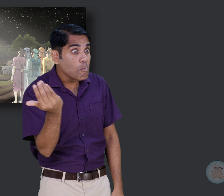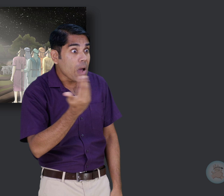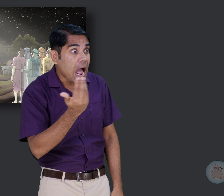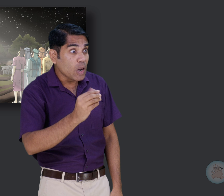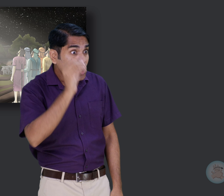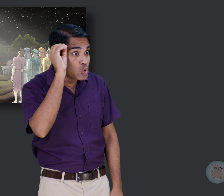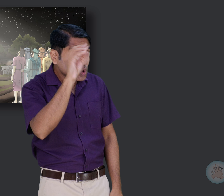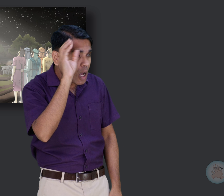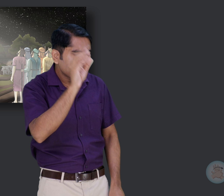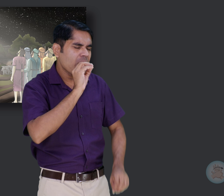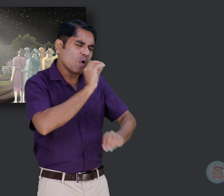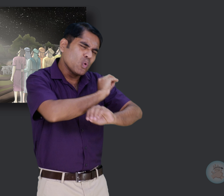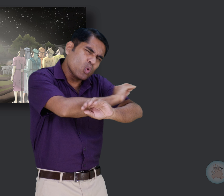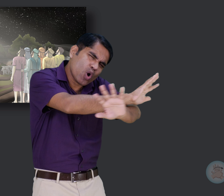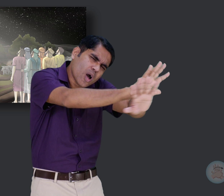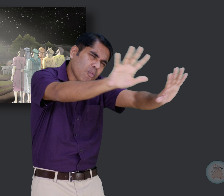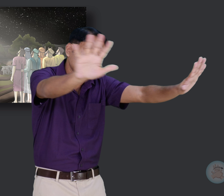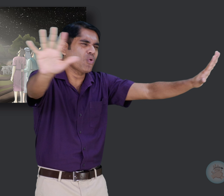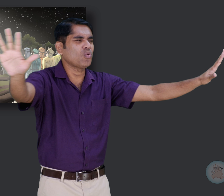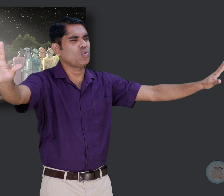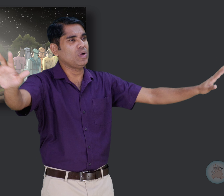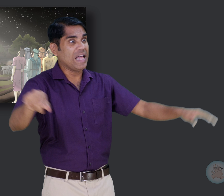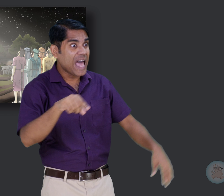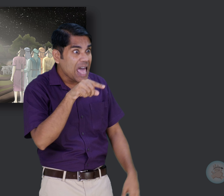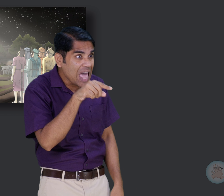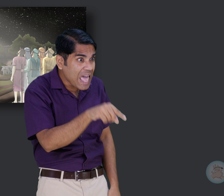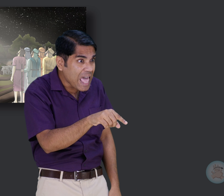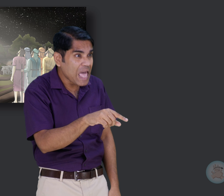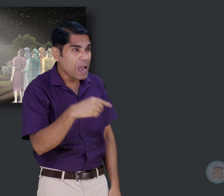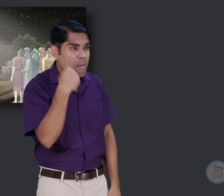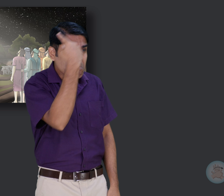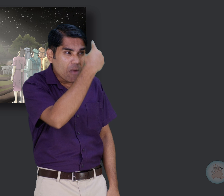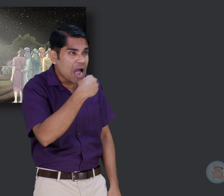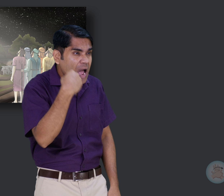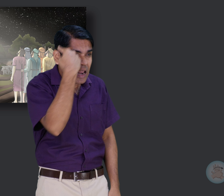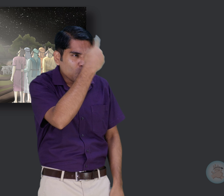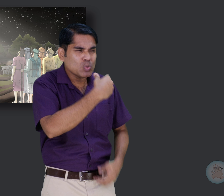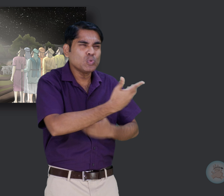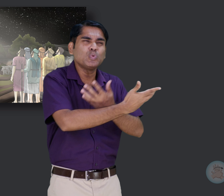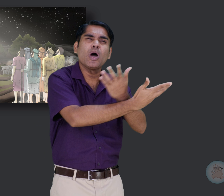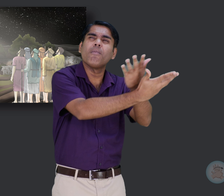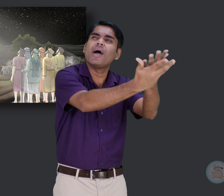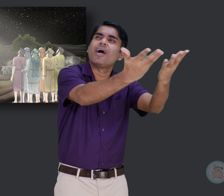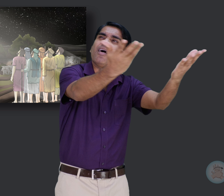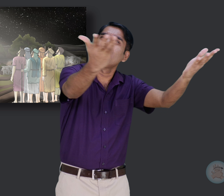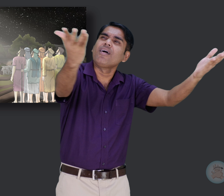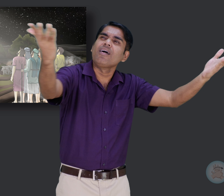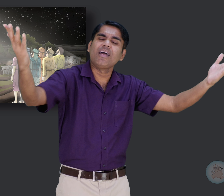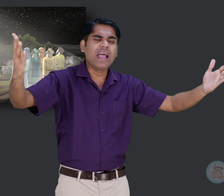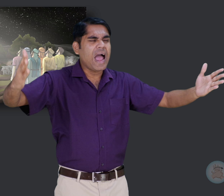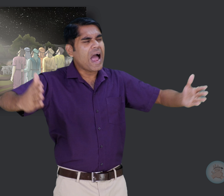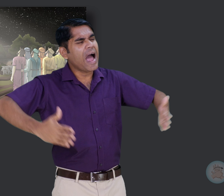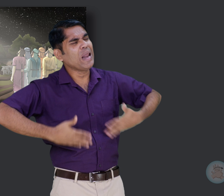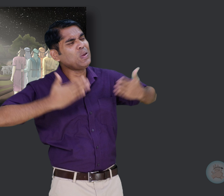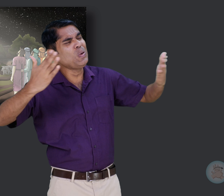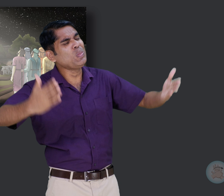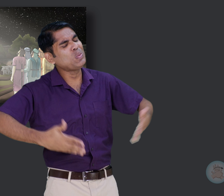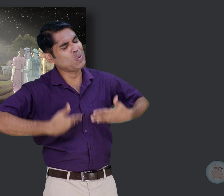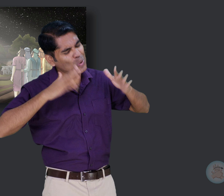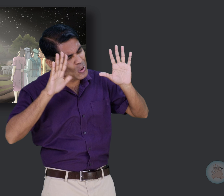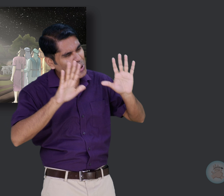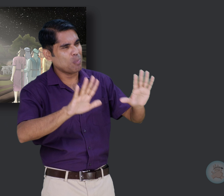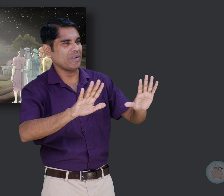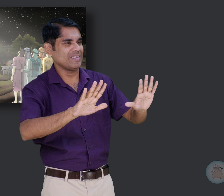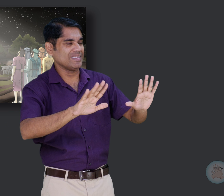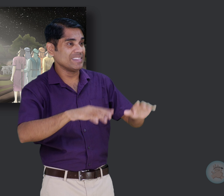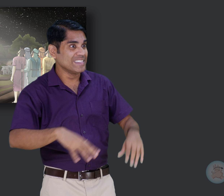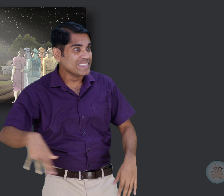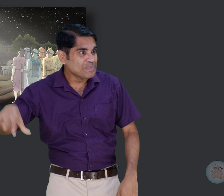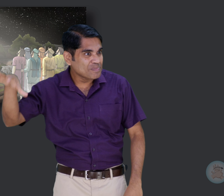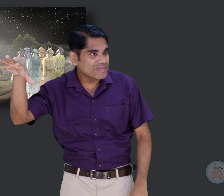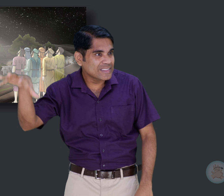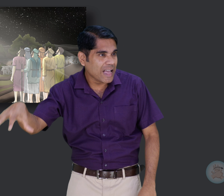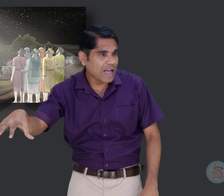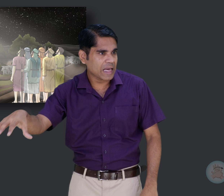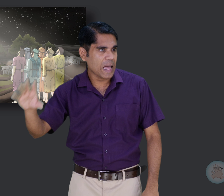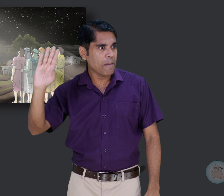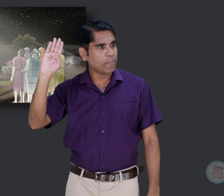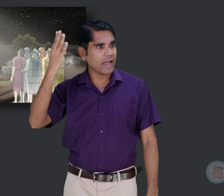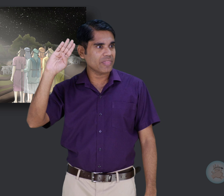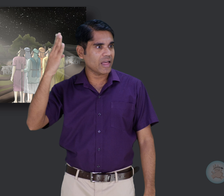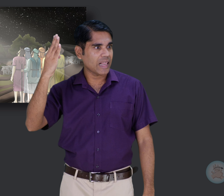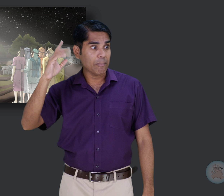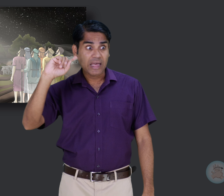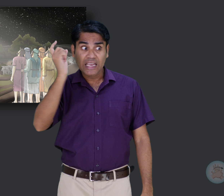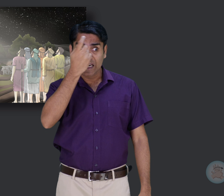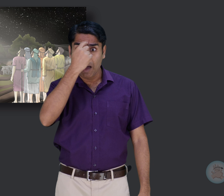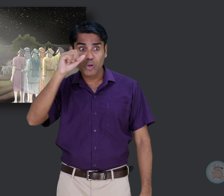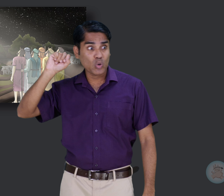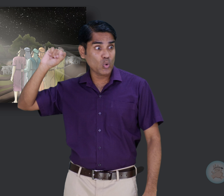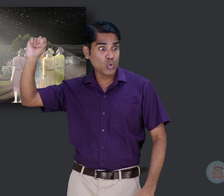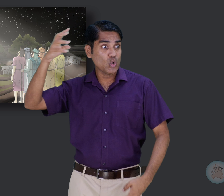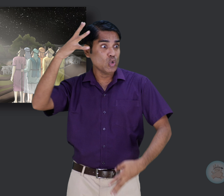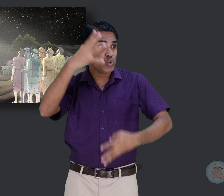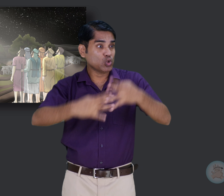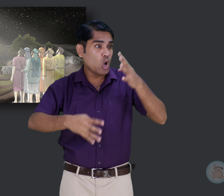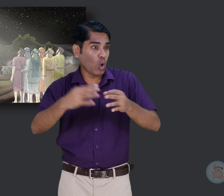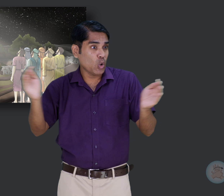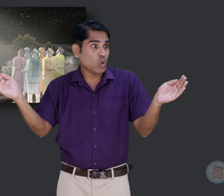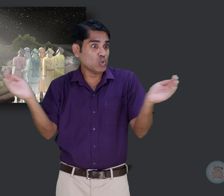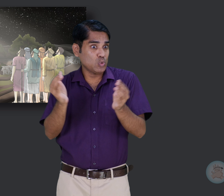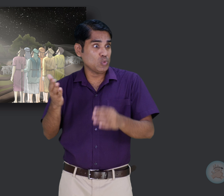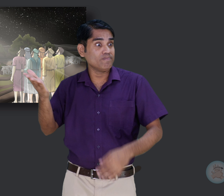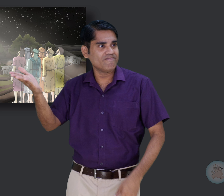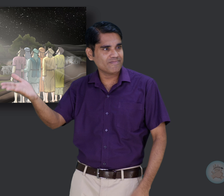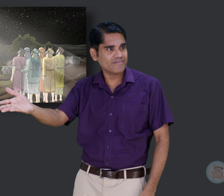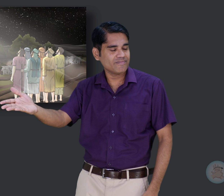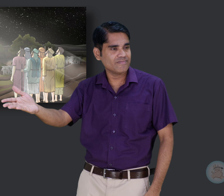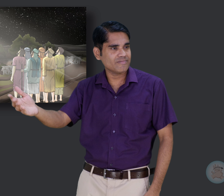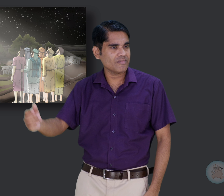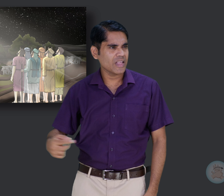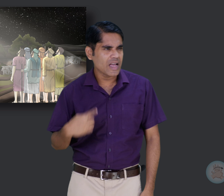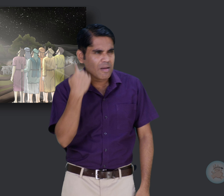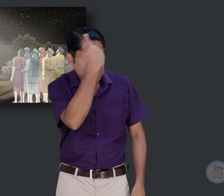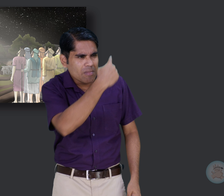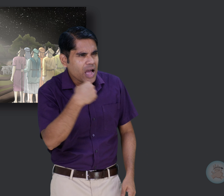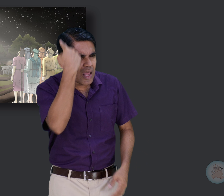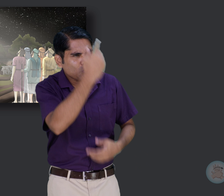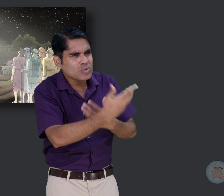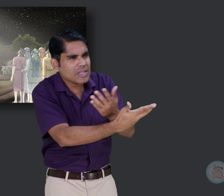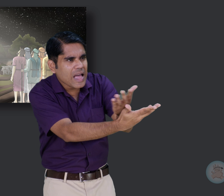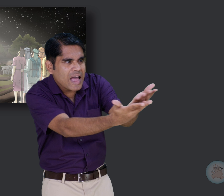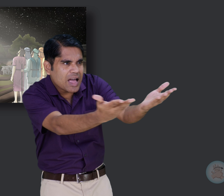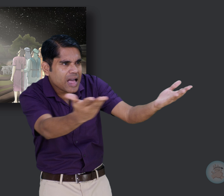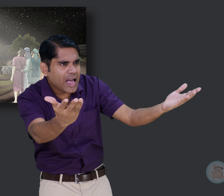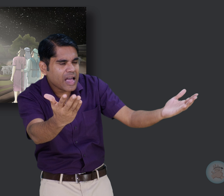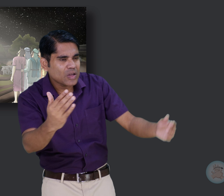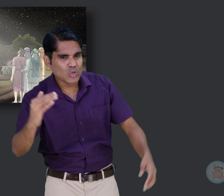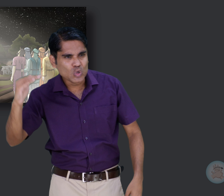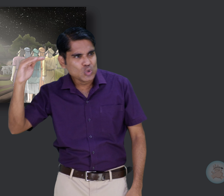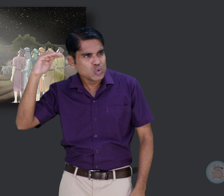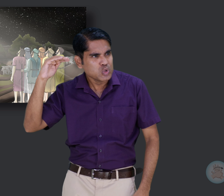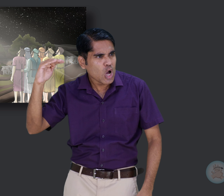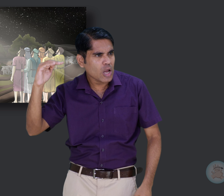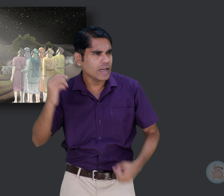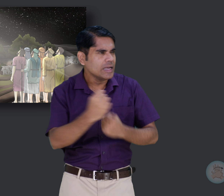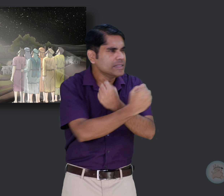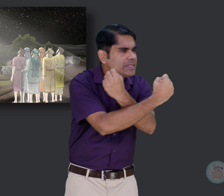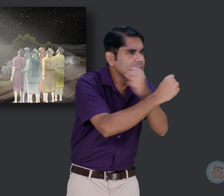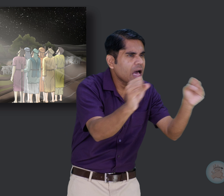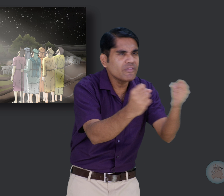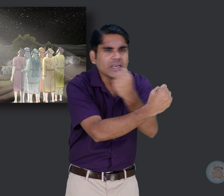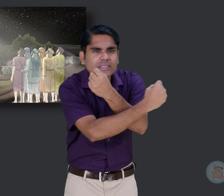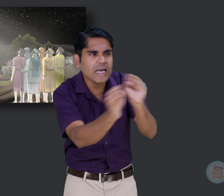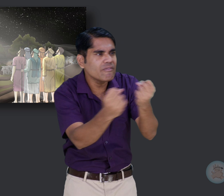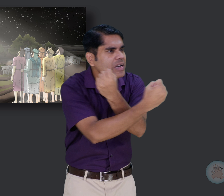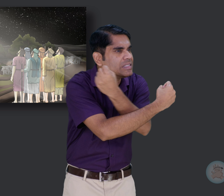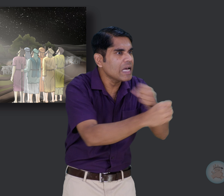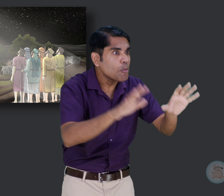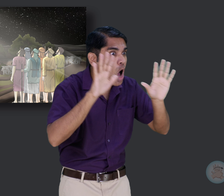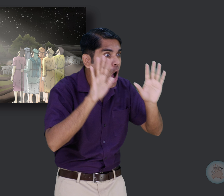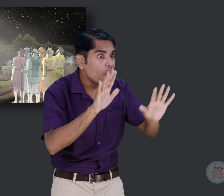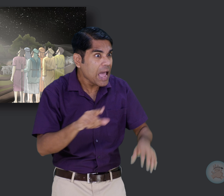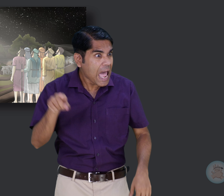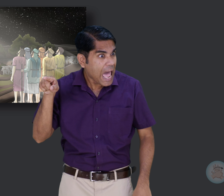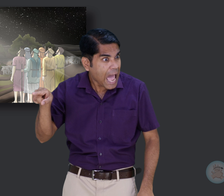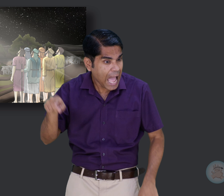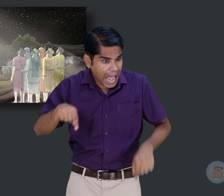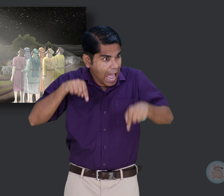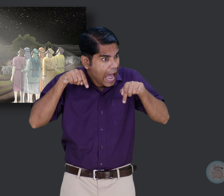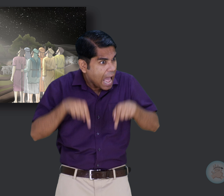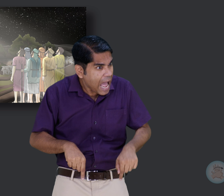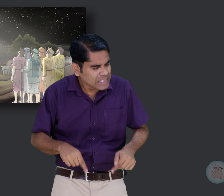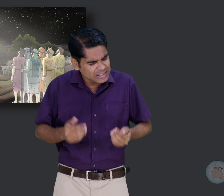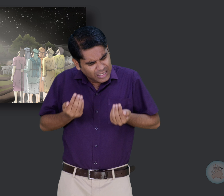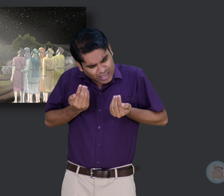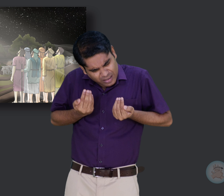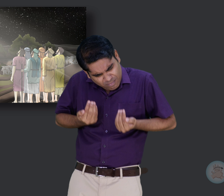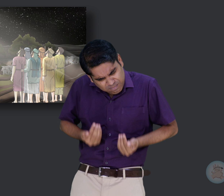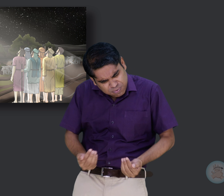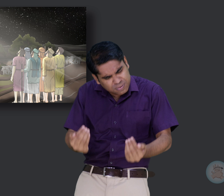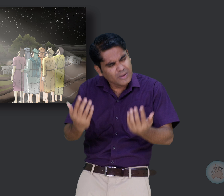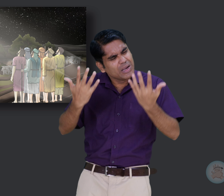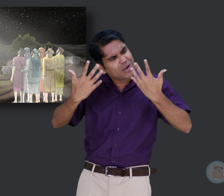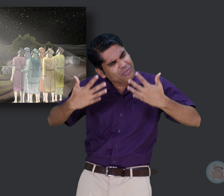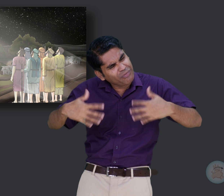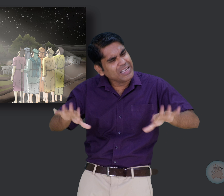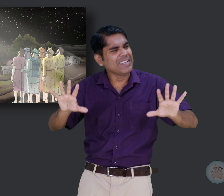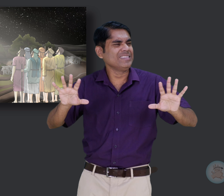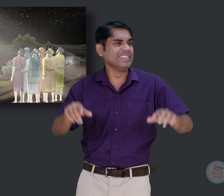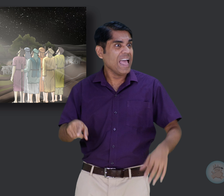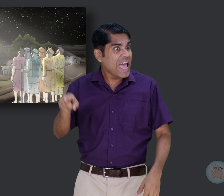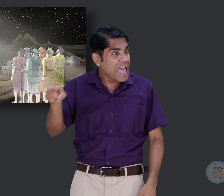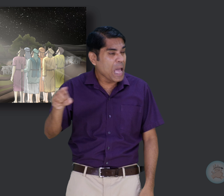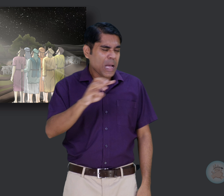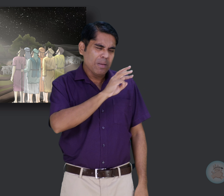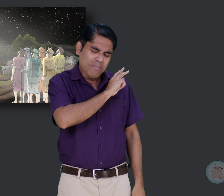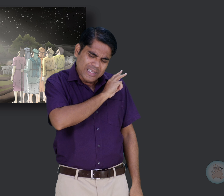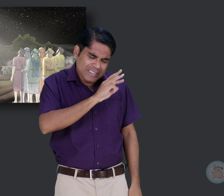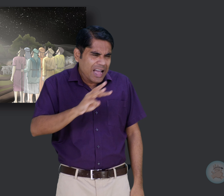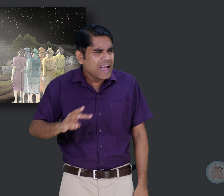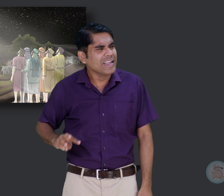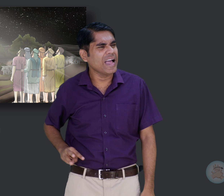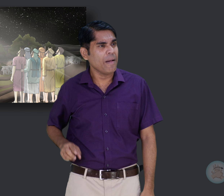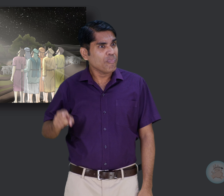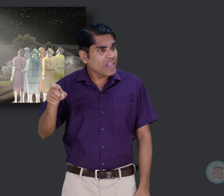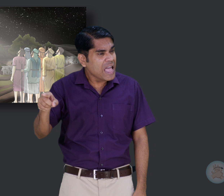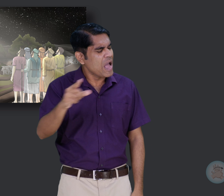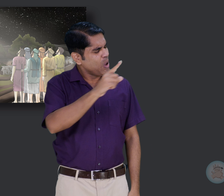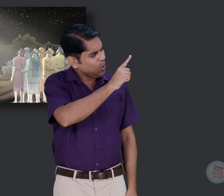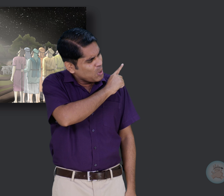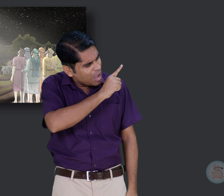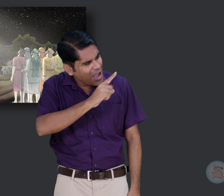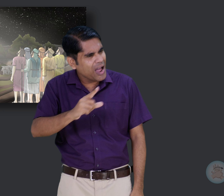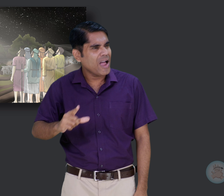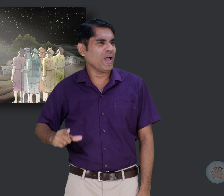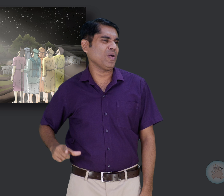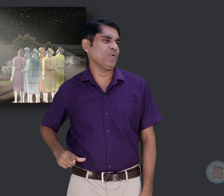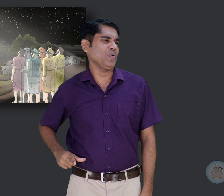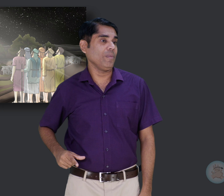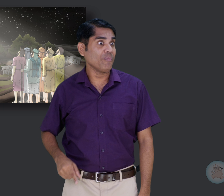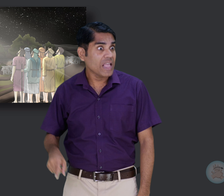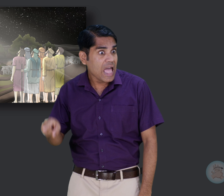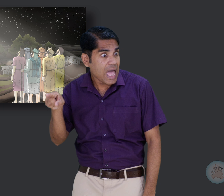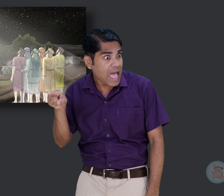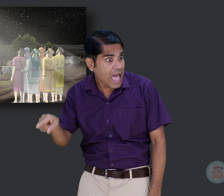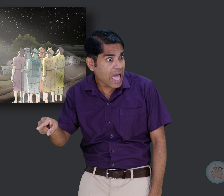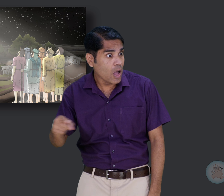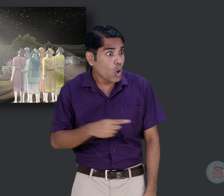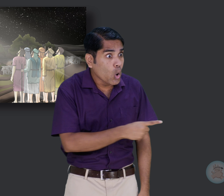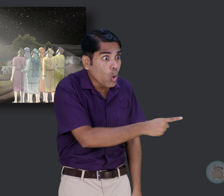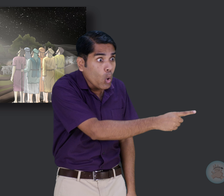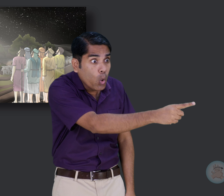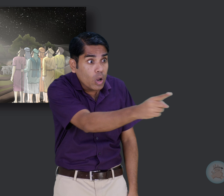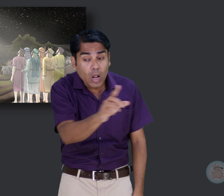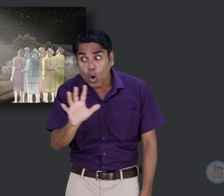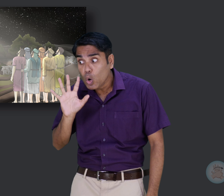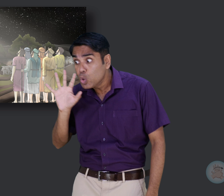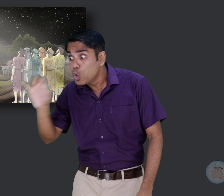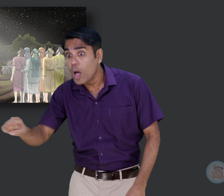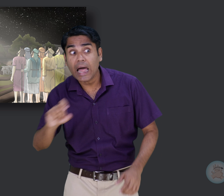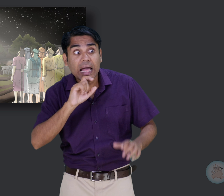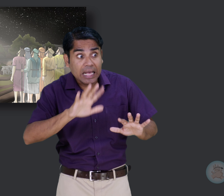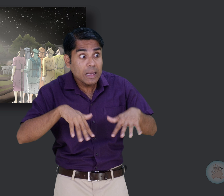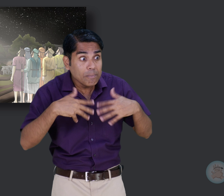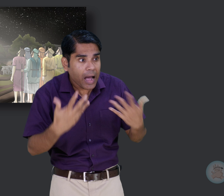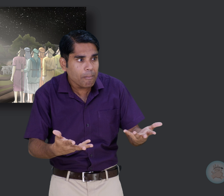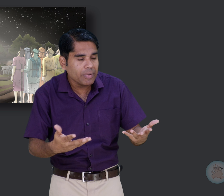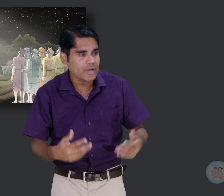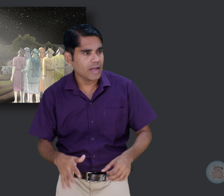For behold, I bring you good news of great joy that will be for all the people: Today in the city of David a Savior has been born to you.